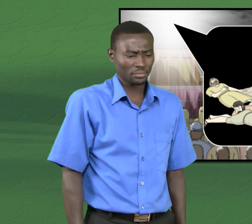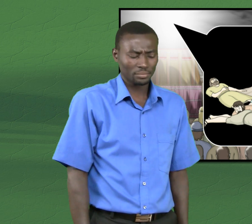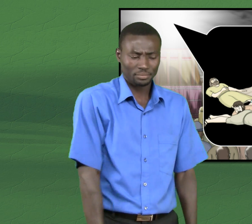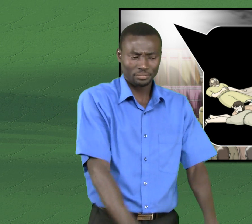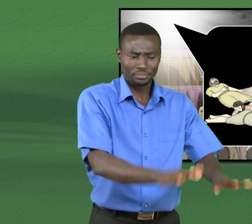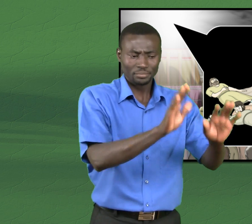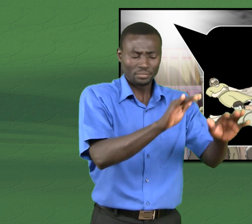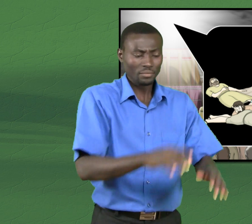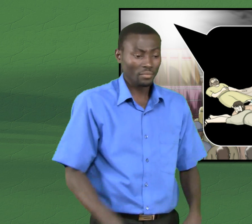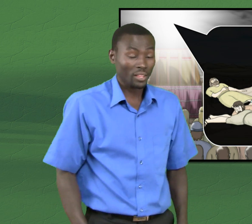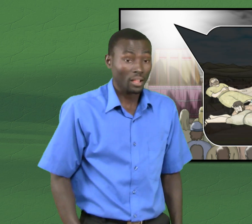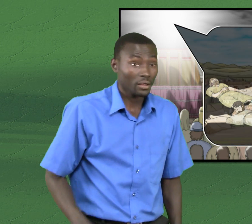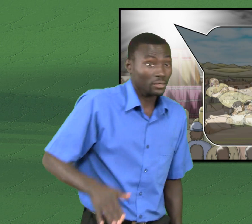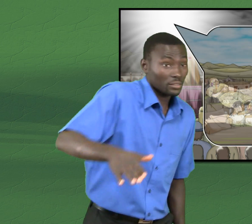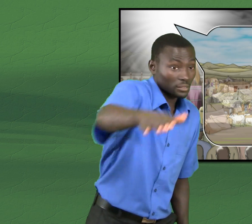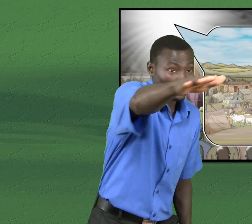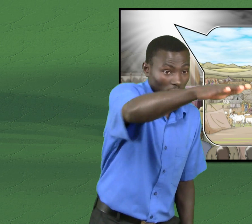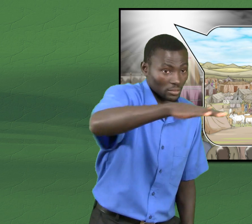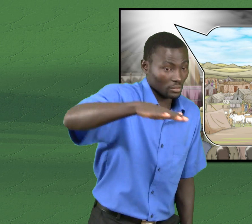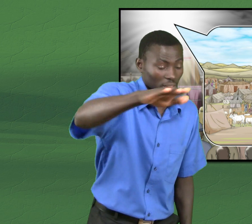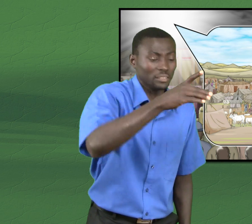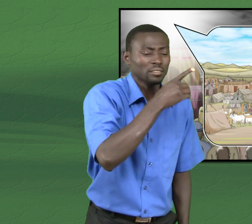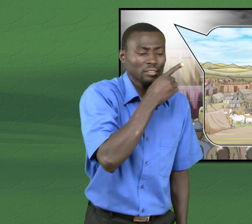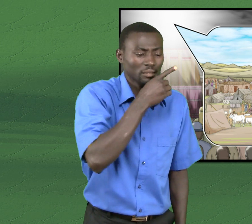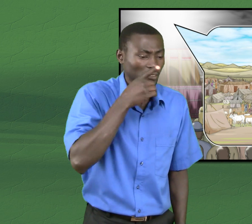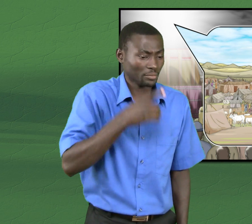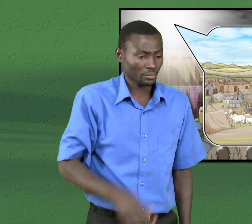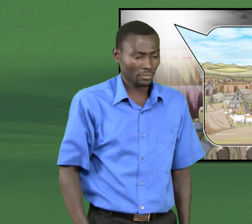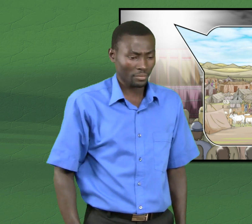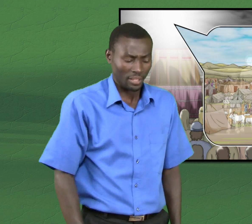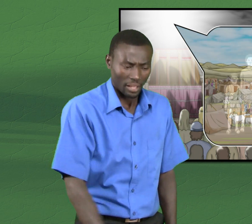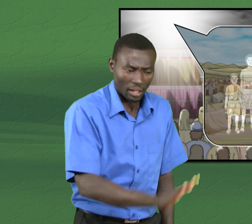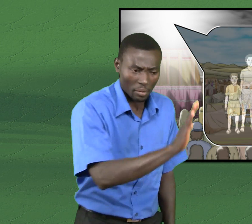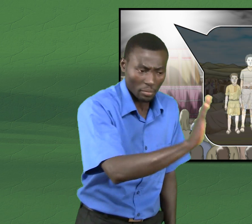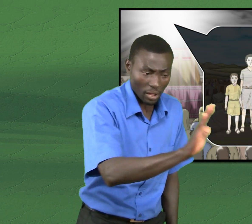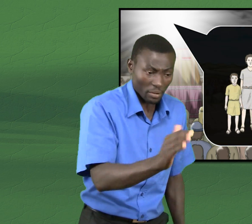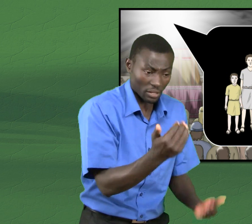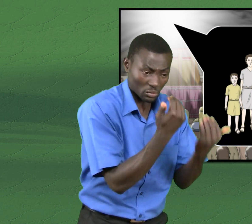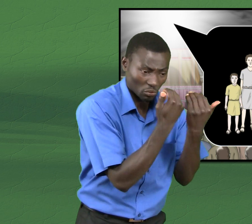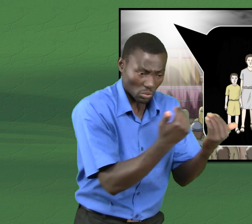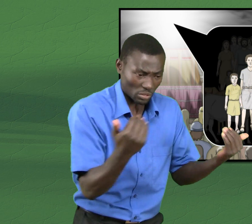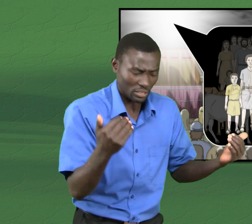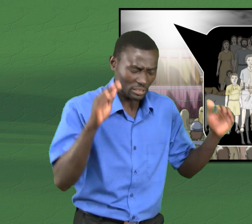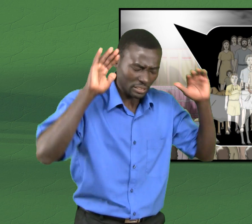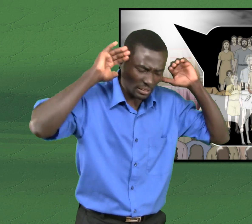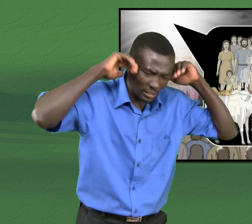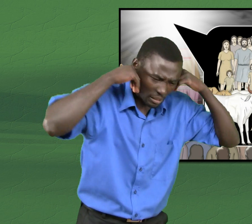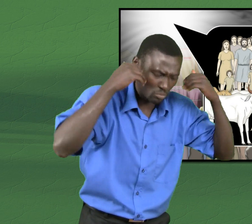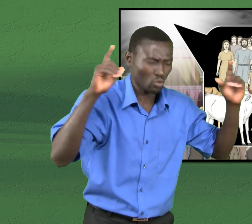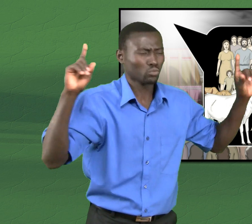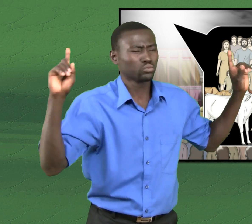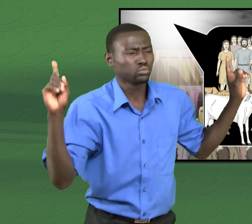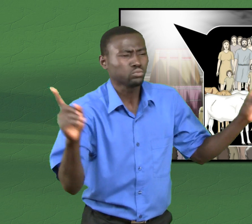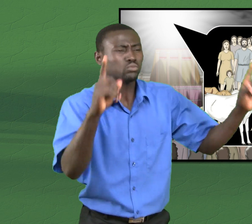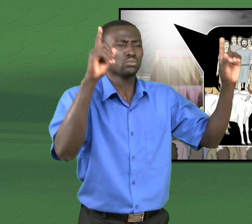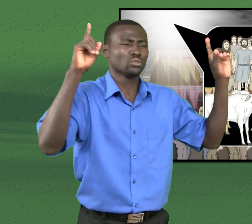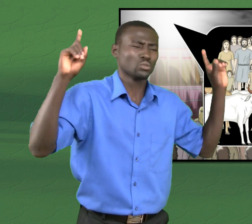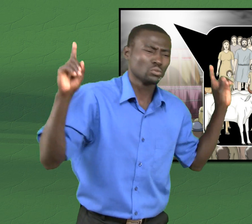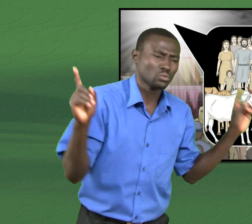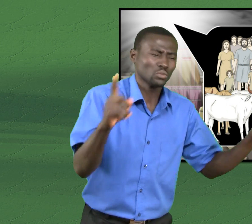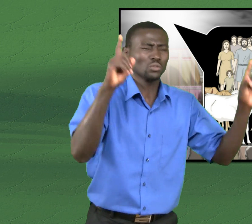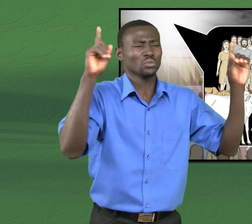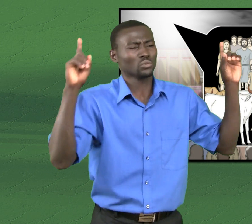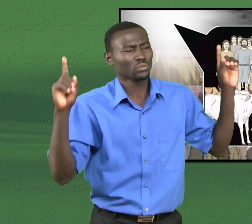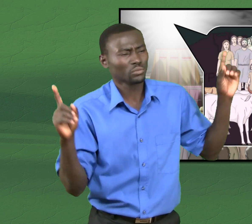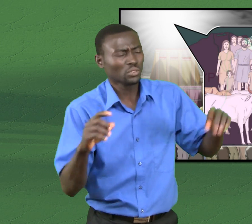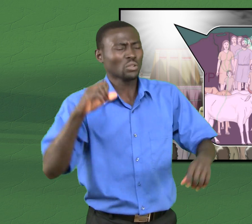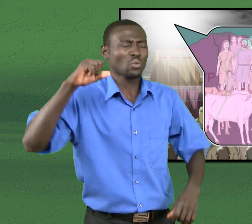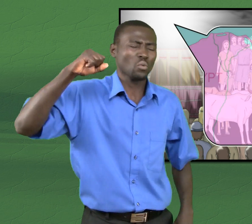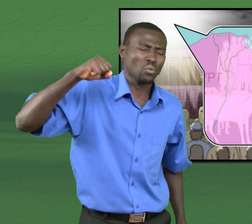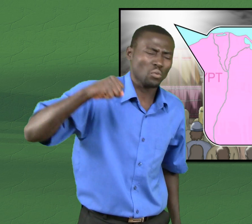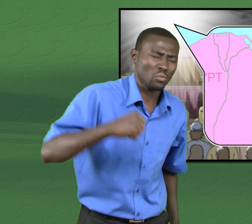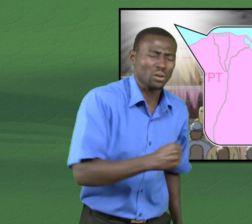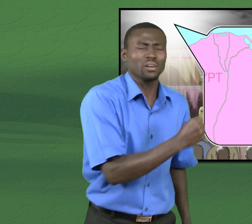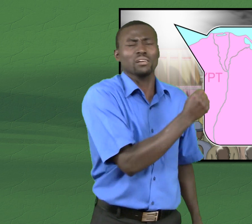But I will bring your children, whom you said would become plunder, into the land you have rejected—and they will enjoy it. As for you, however, your bodies will fall in this wilderness.